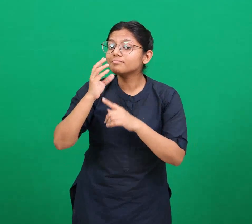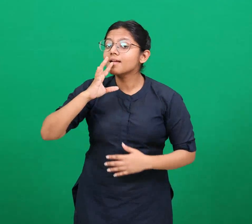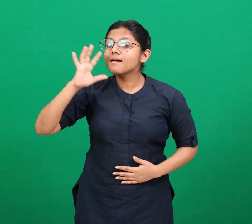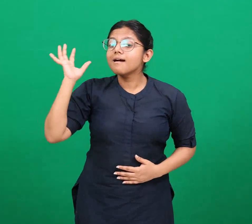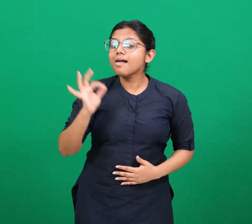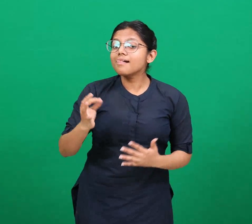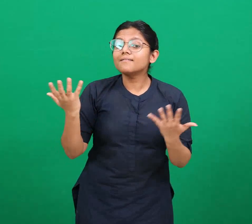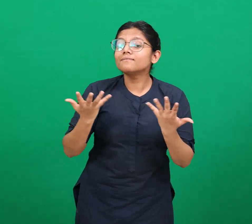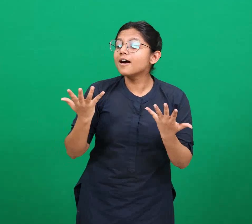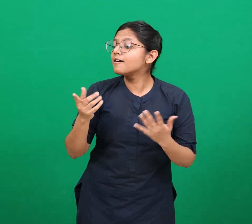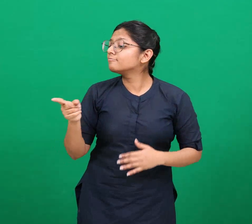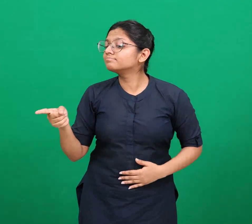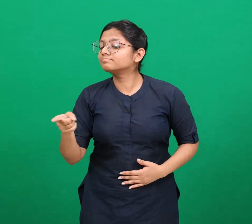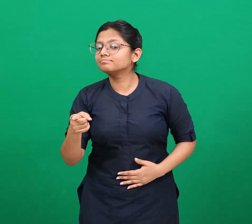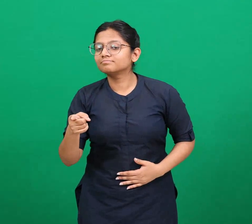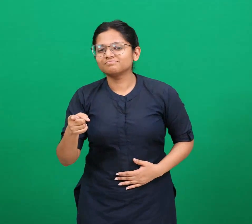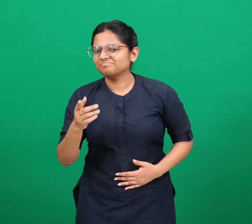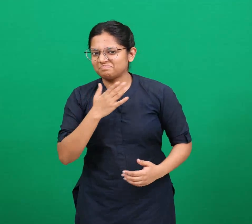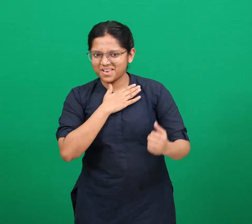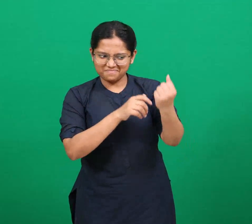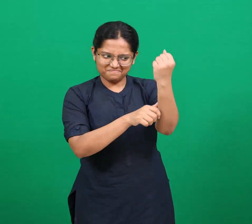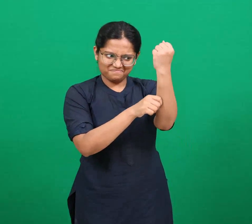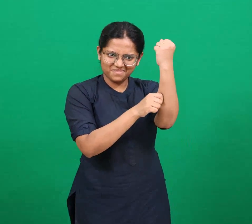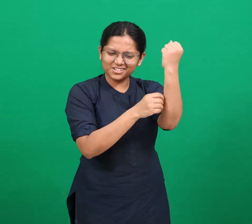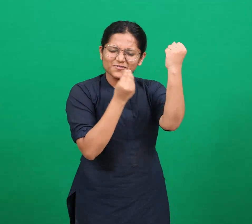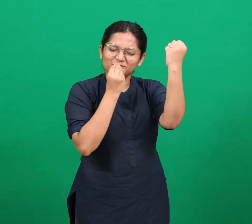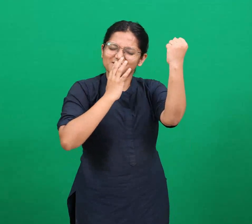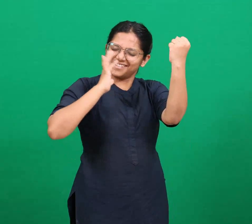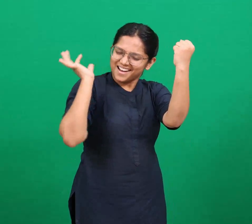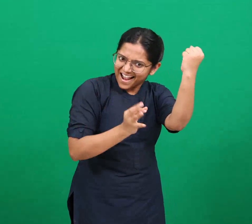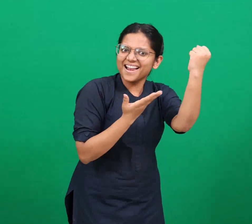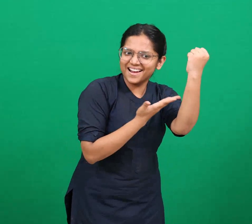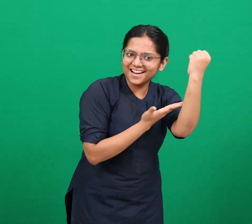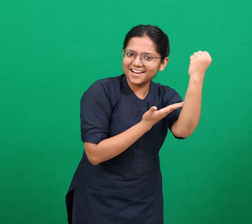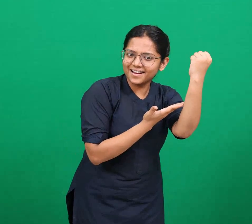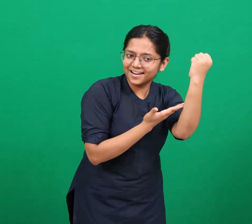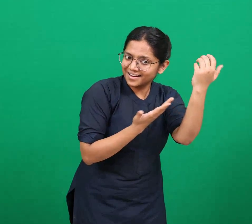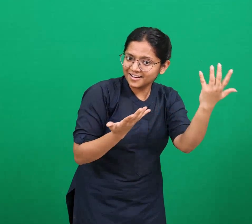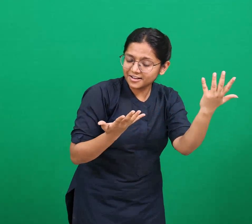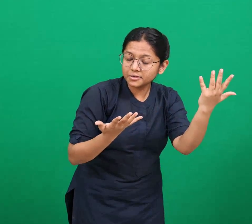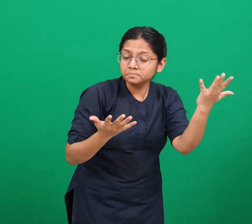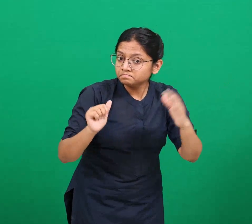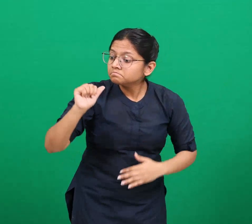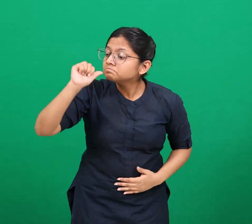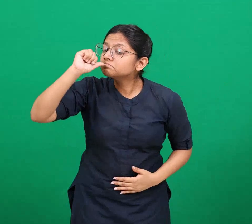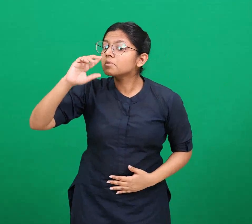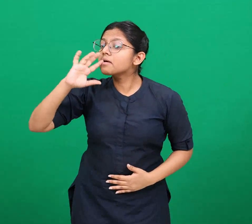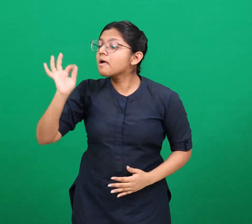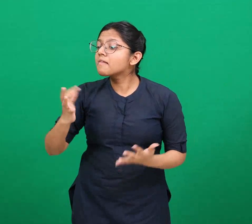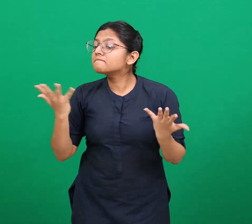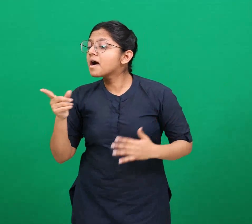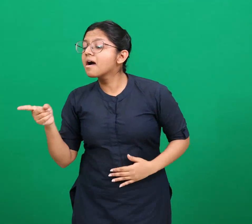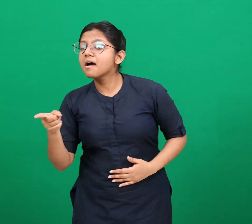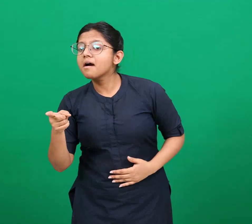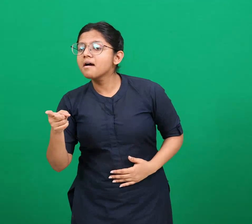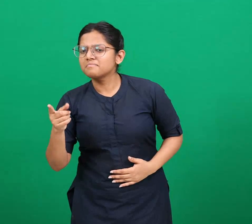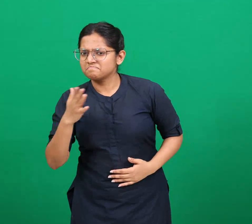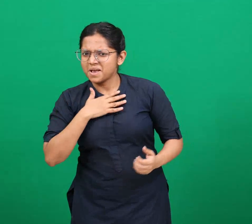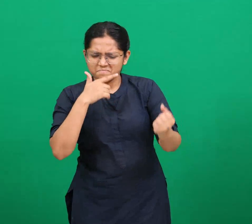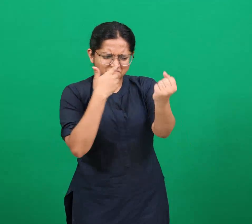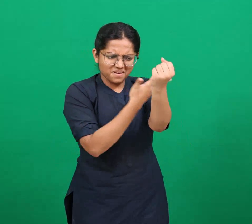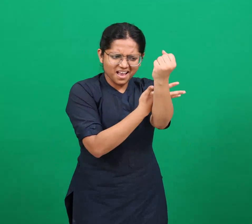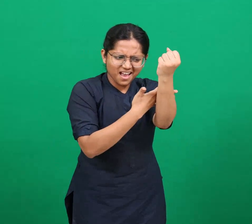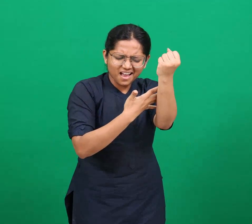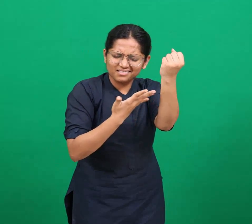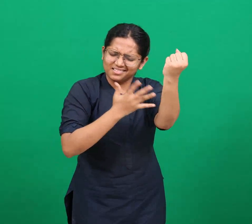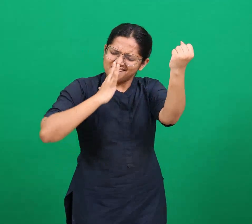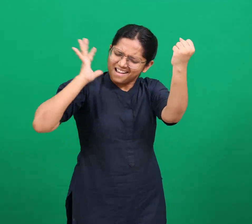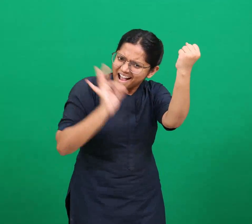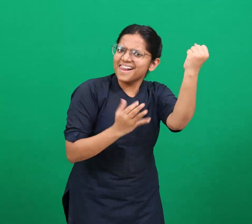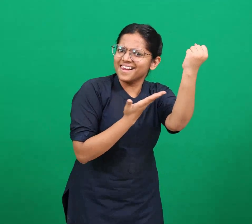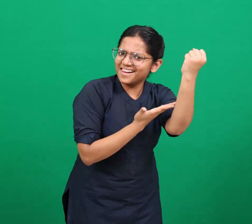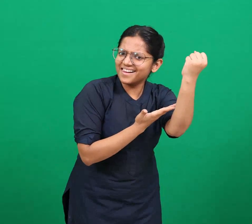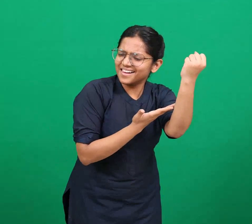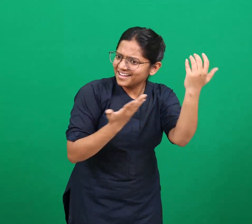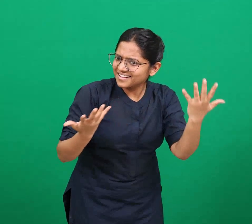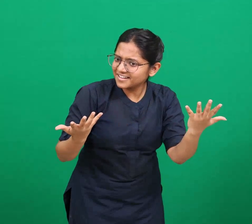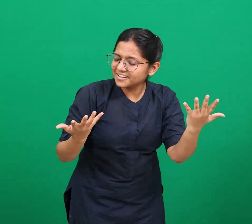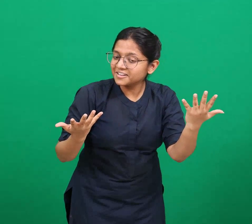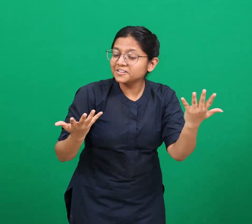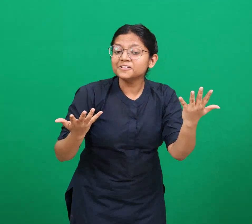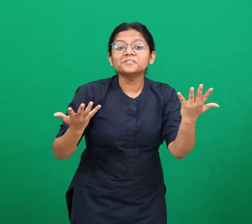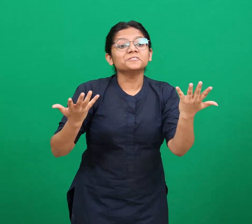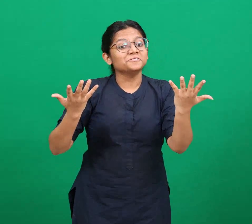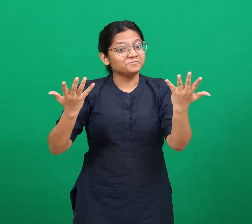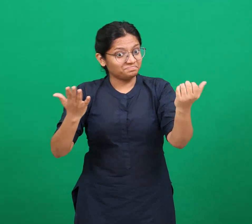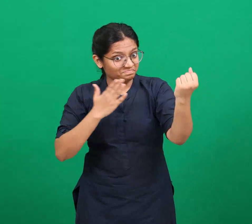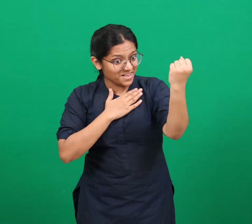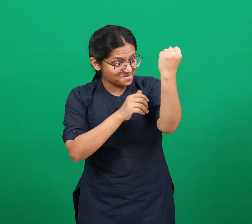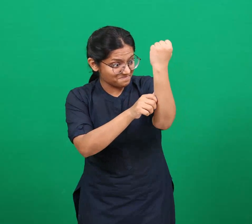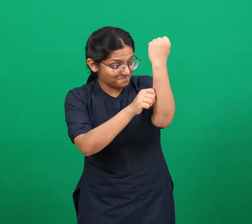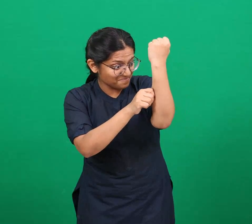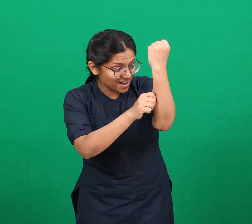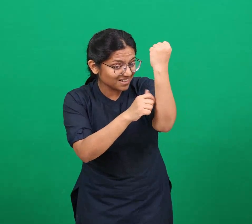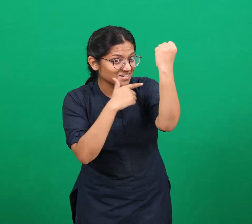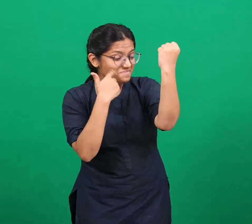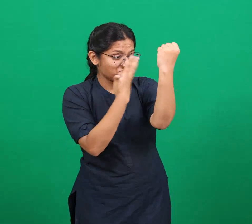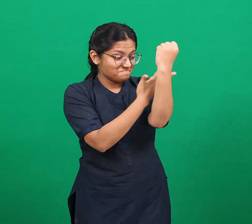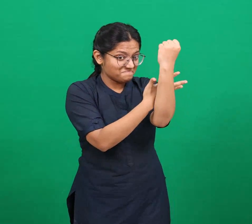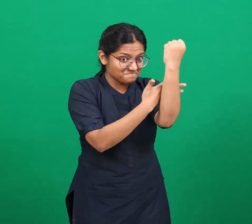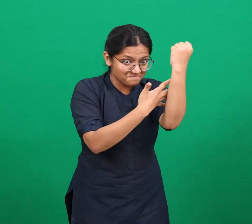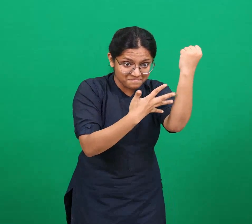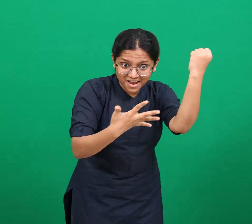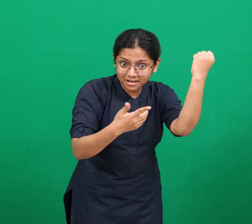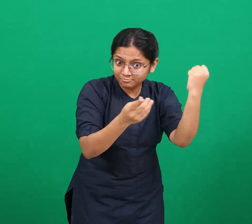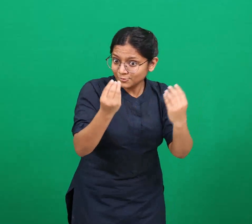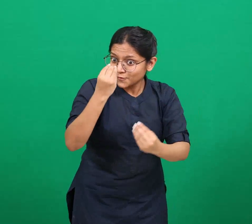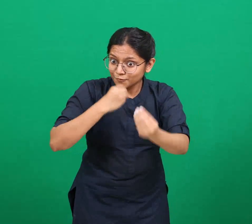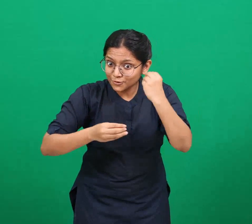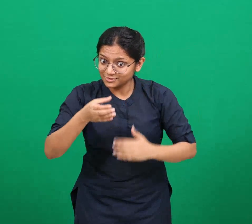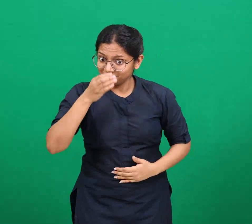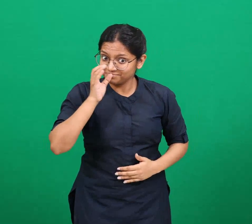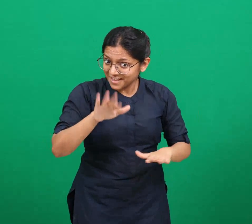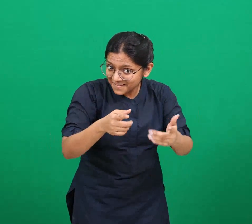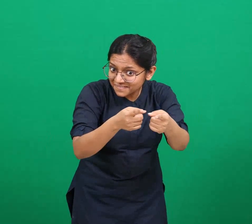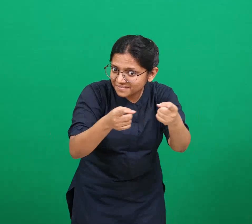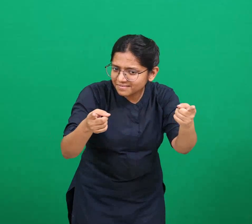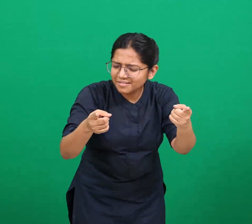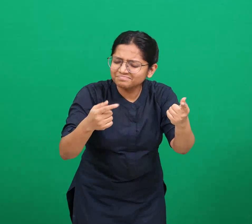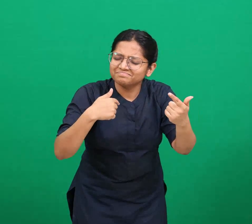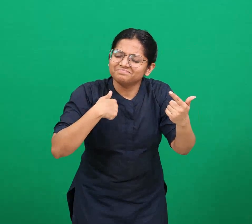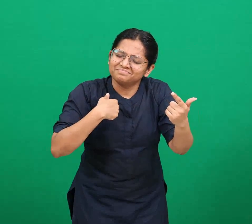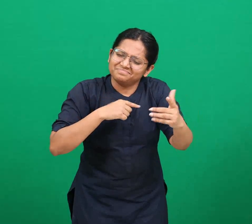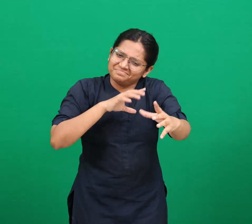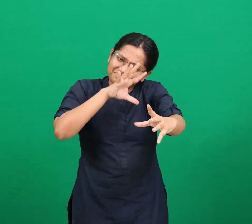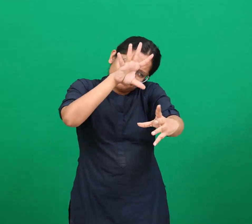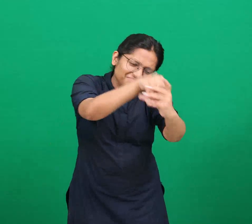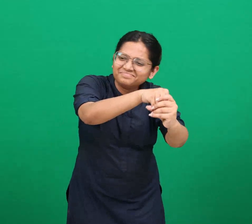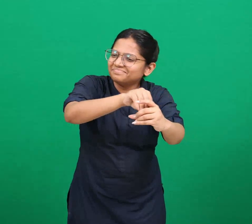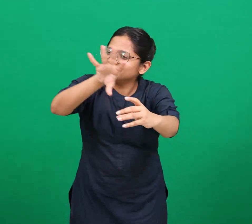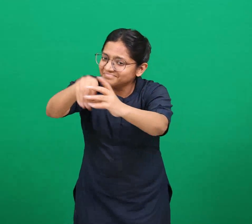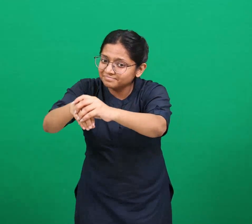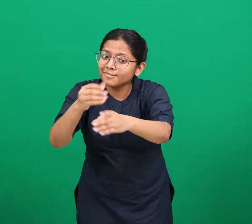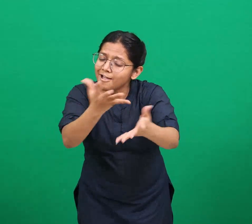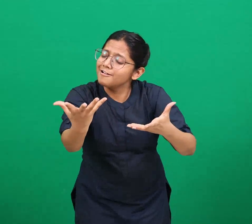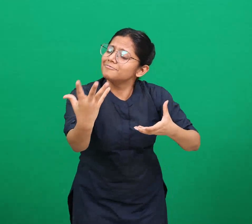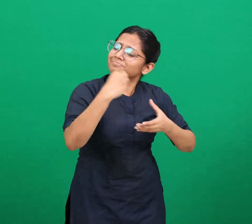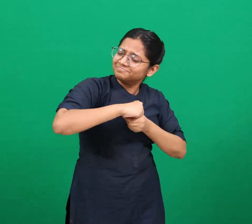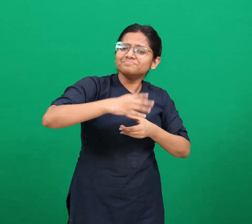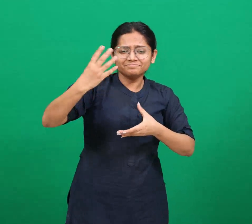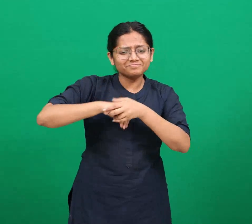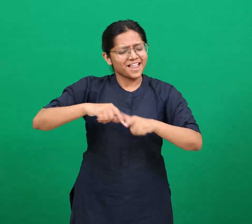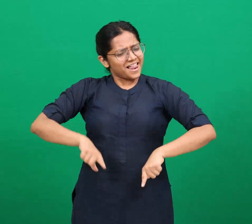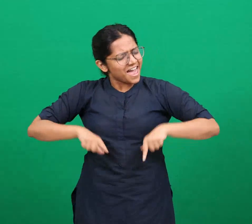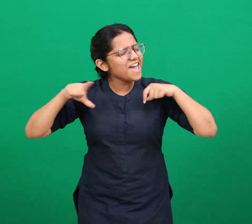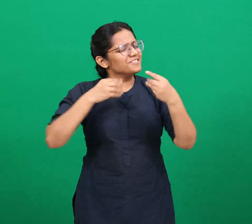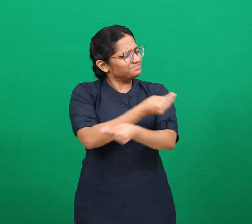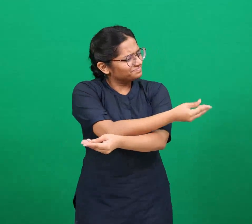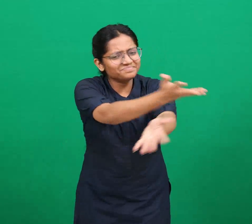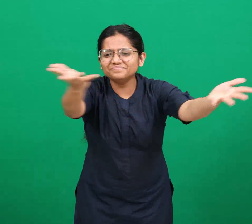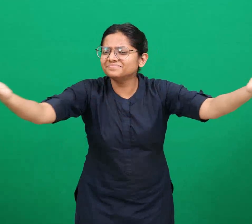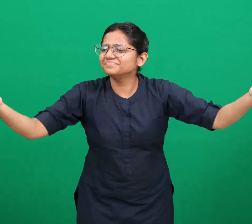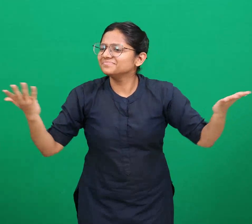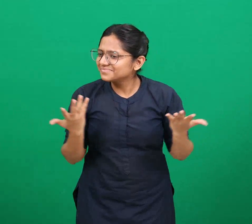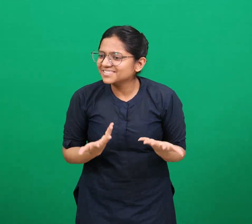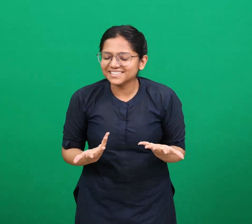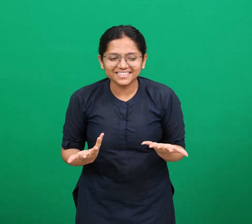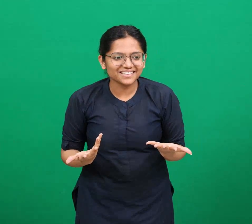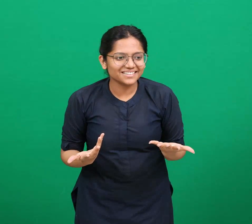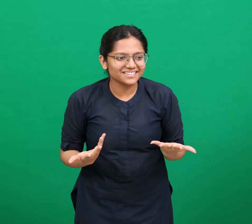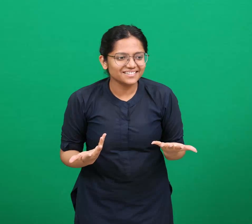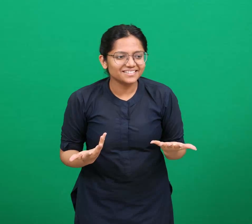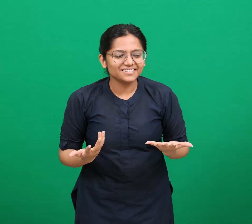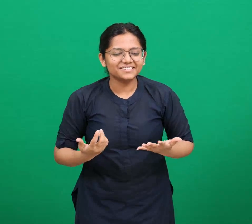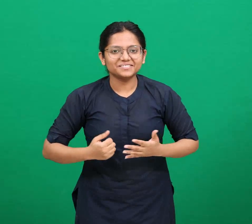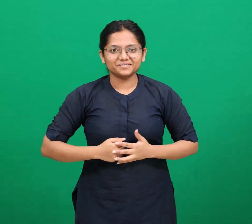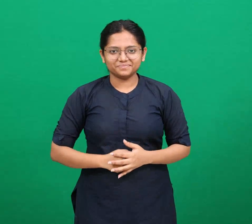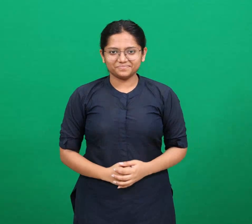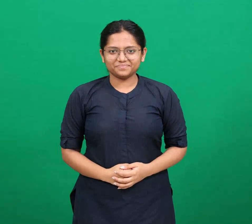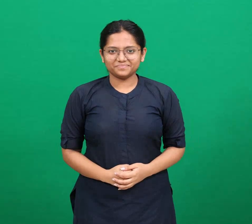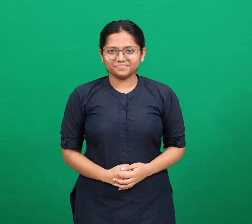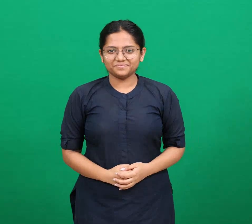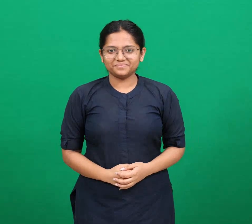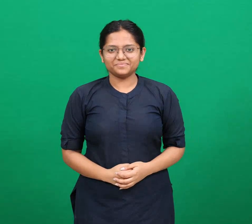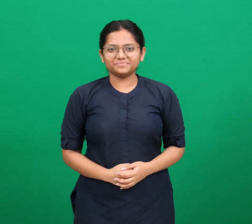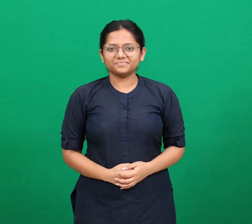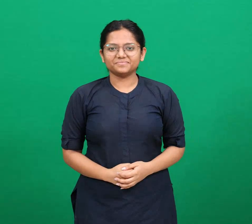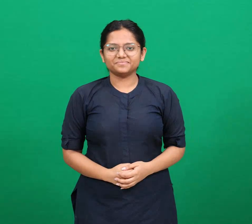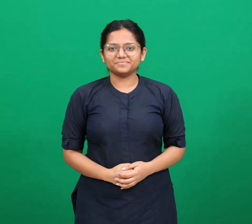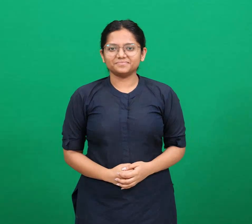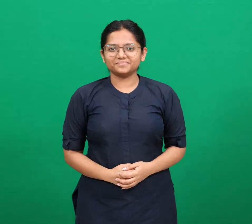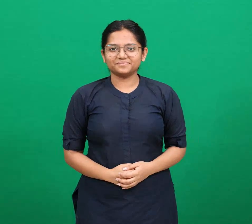For My flesh is real food, and My blood is real drink. Whoever eats My flesh and drinks My blood remains in Me, and I in him.